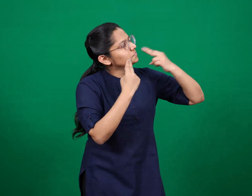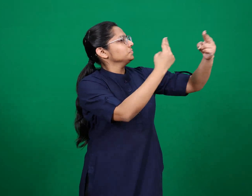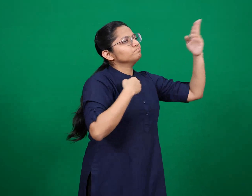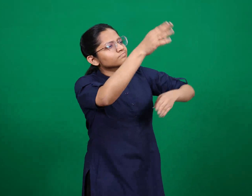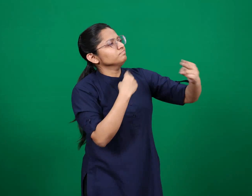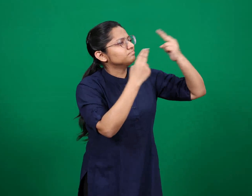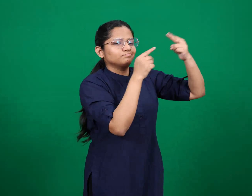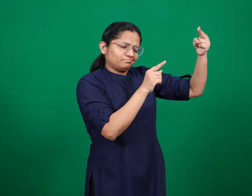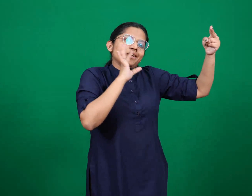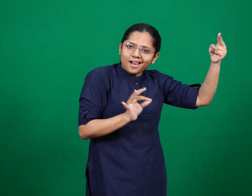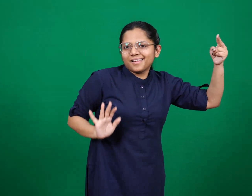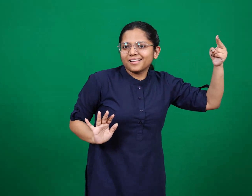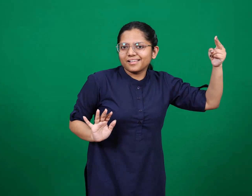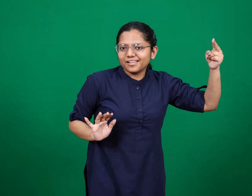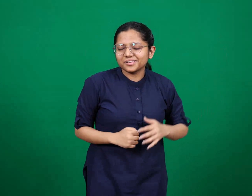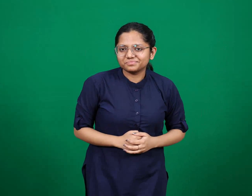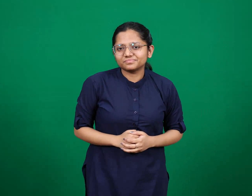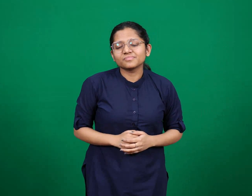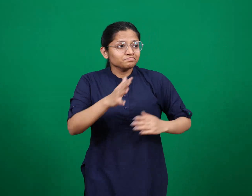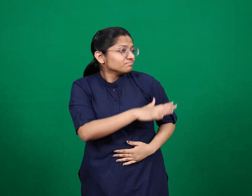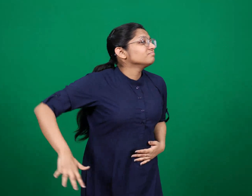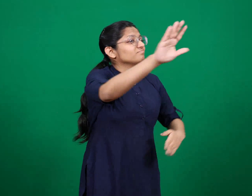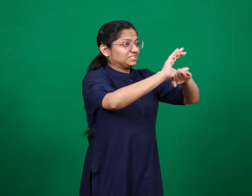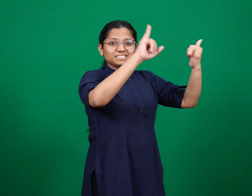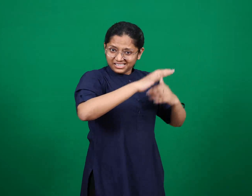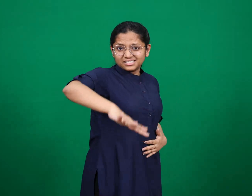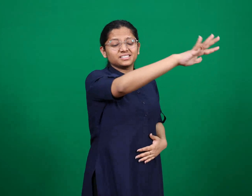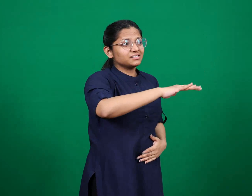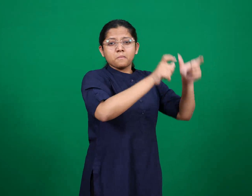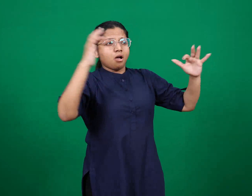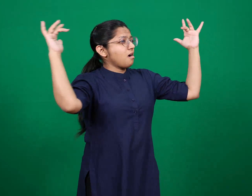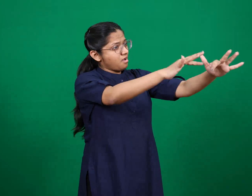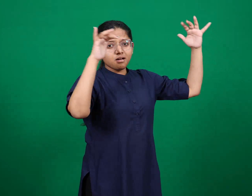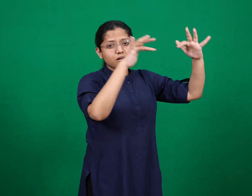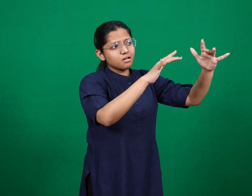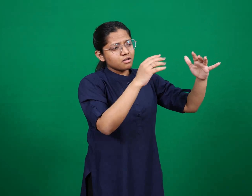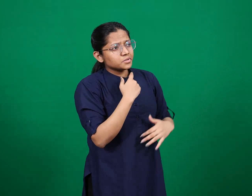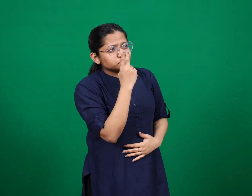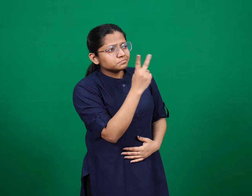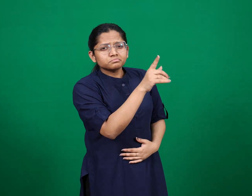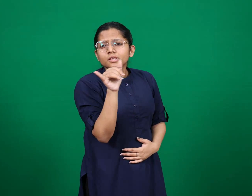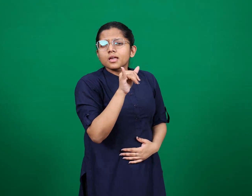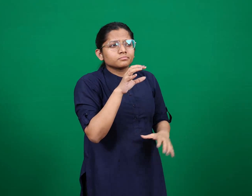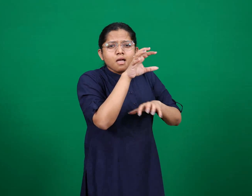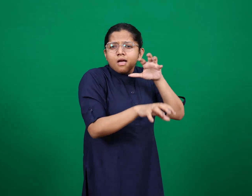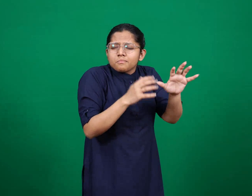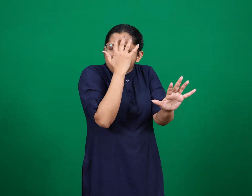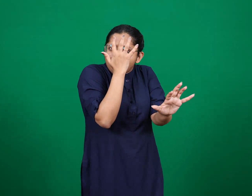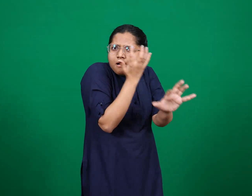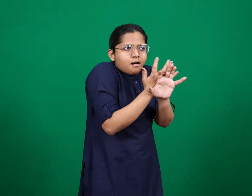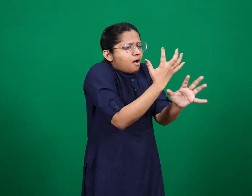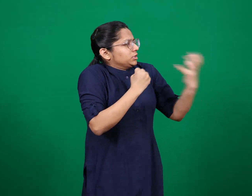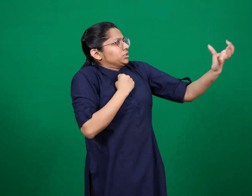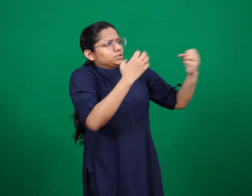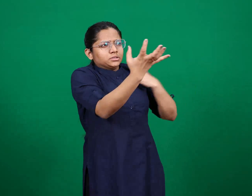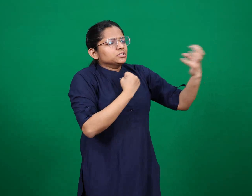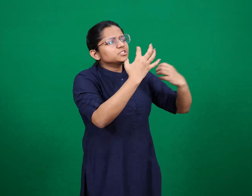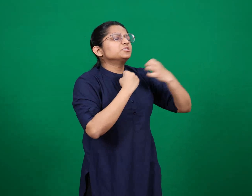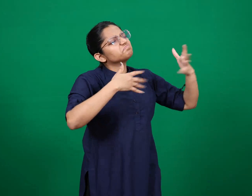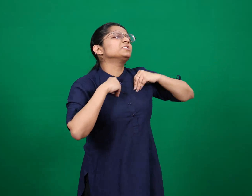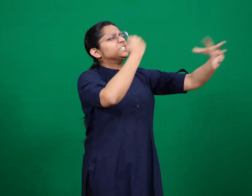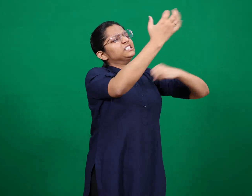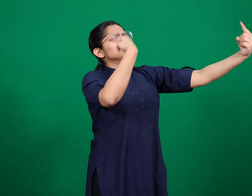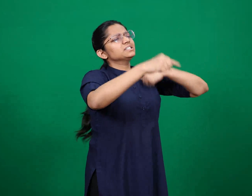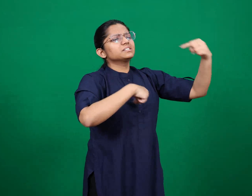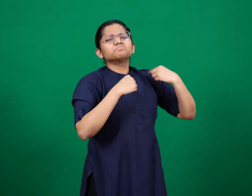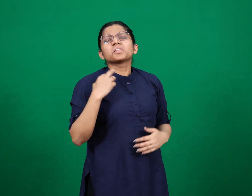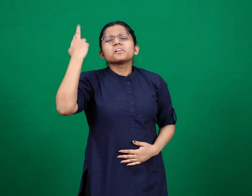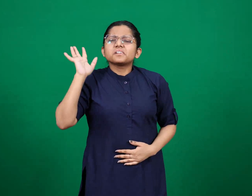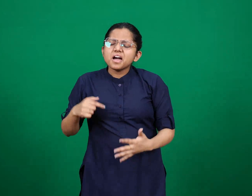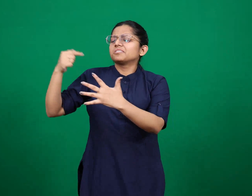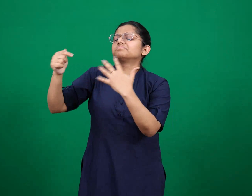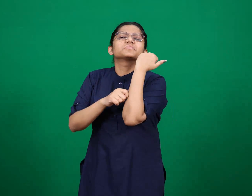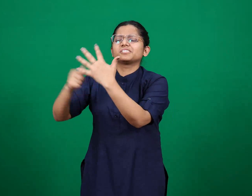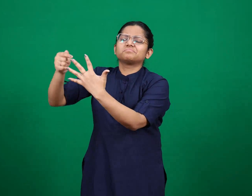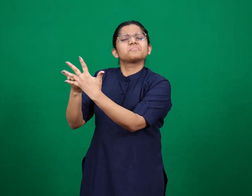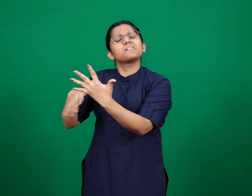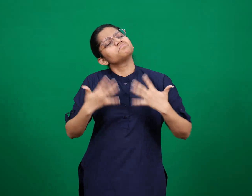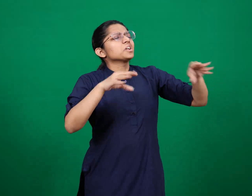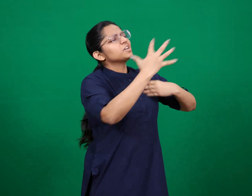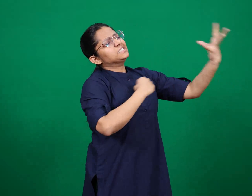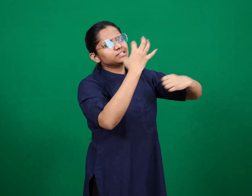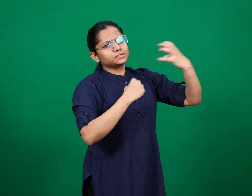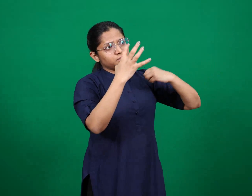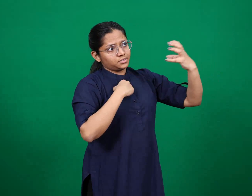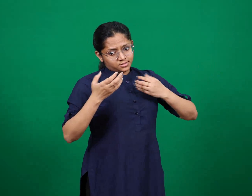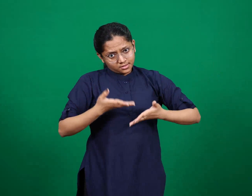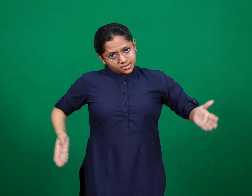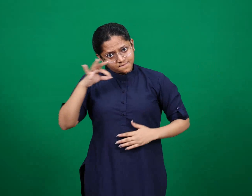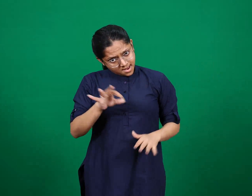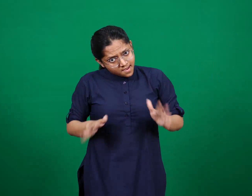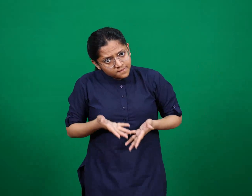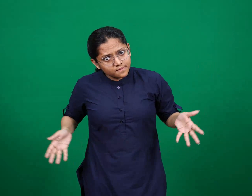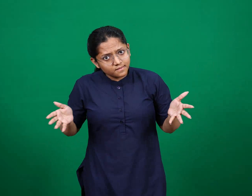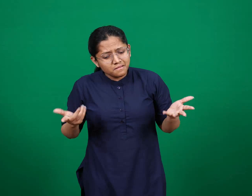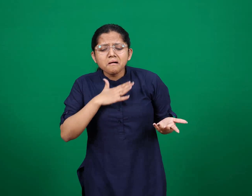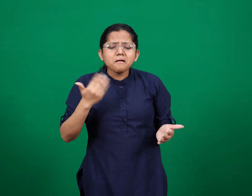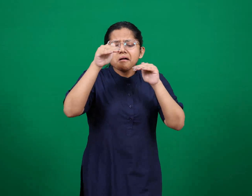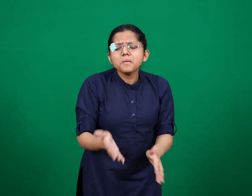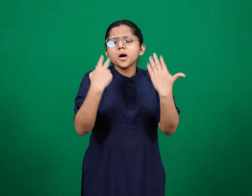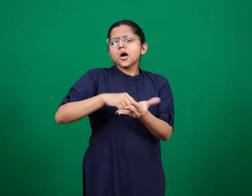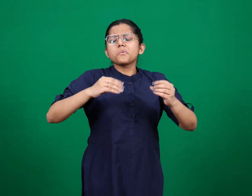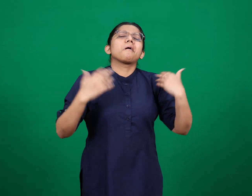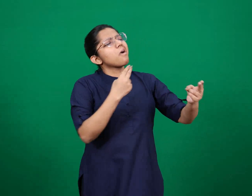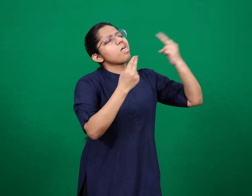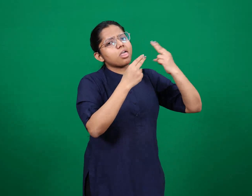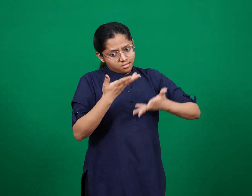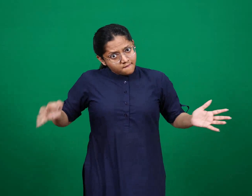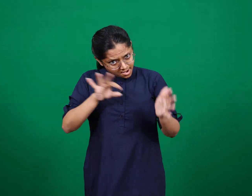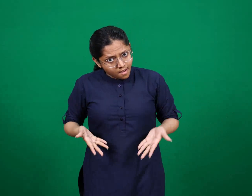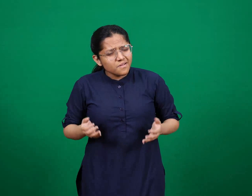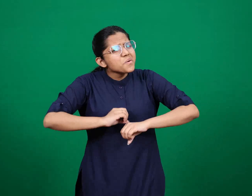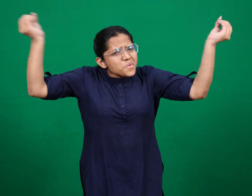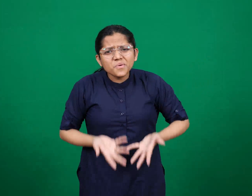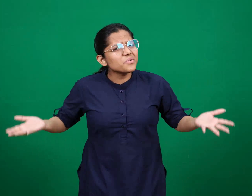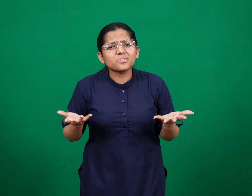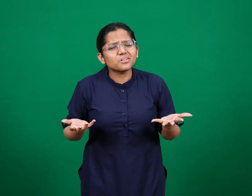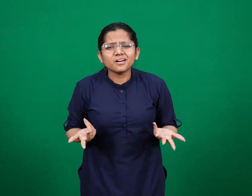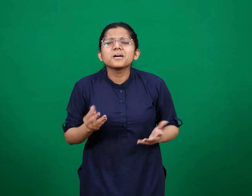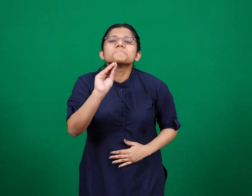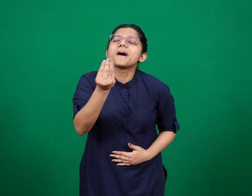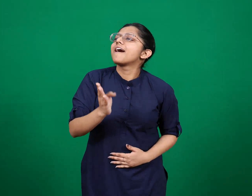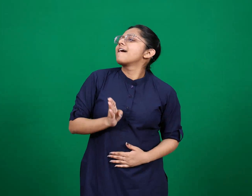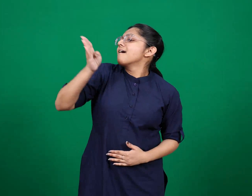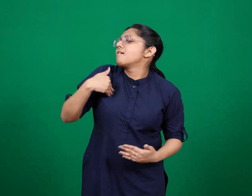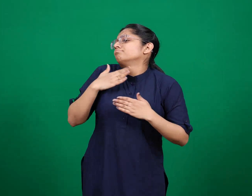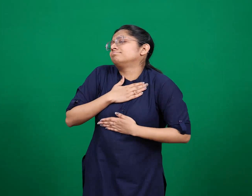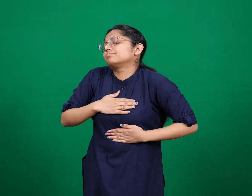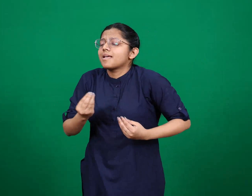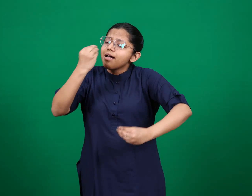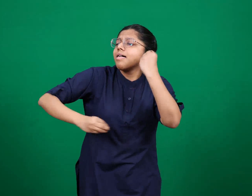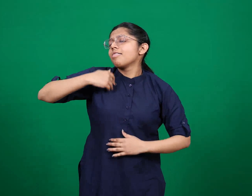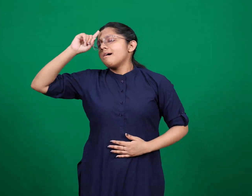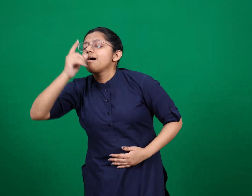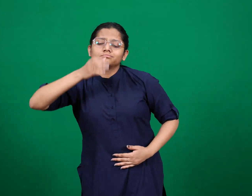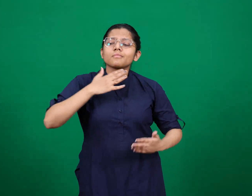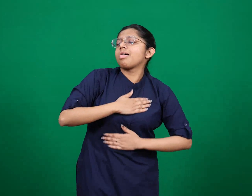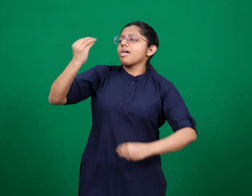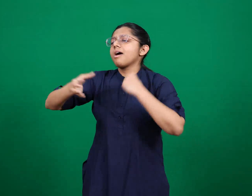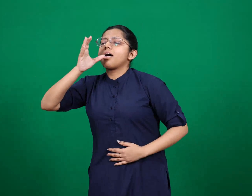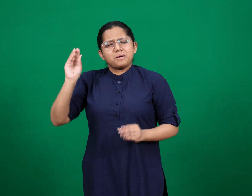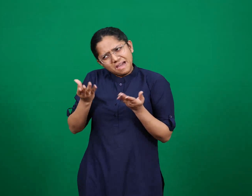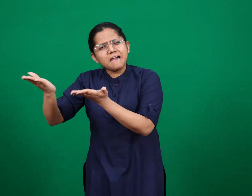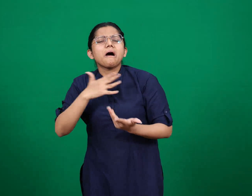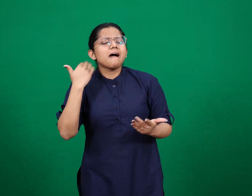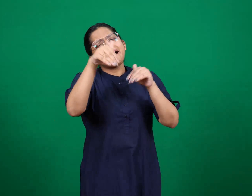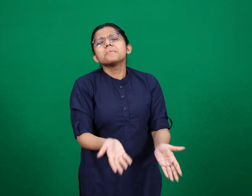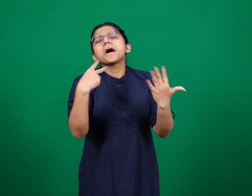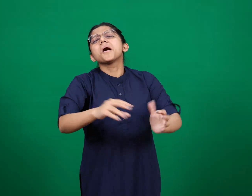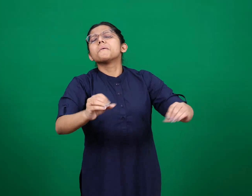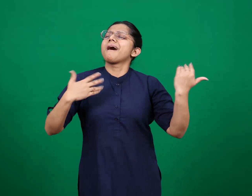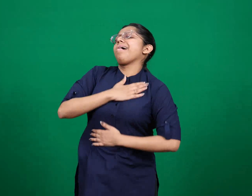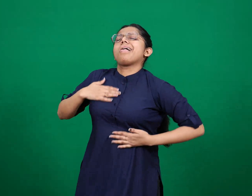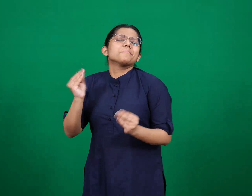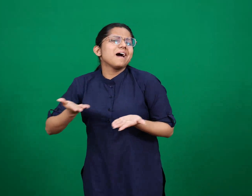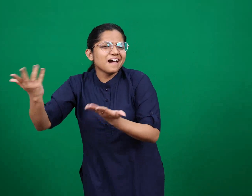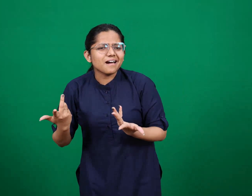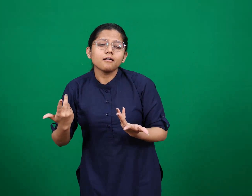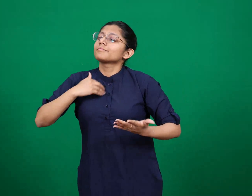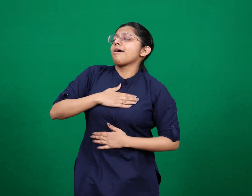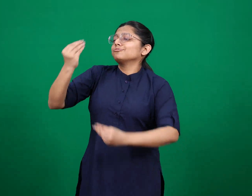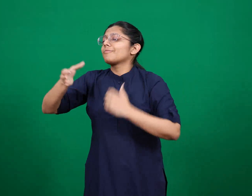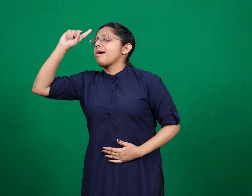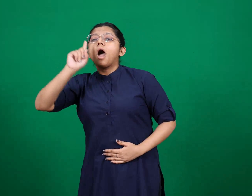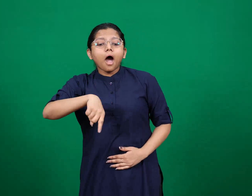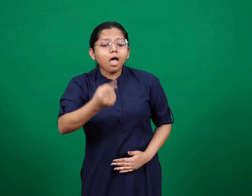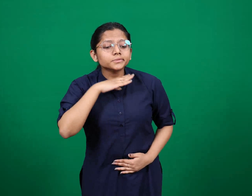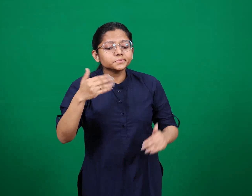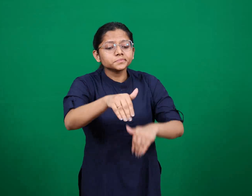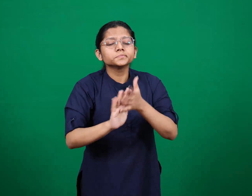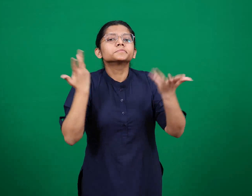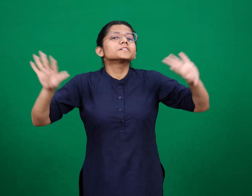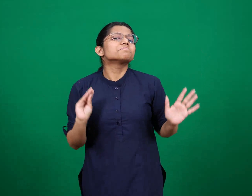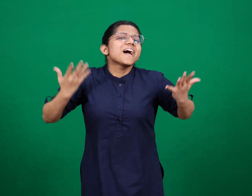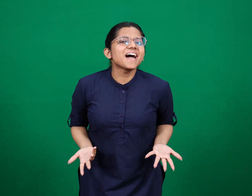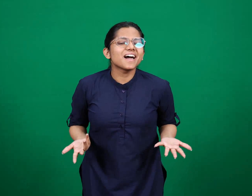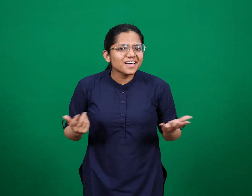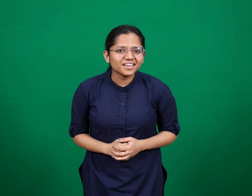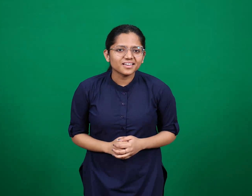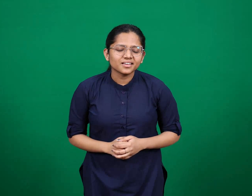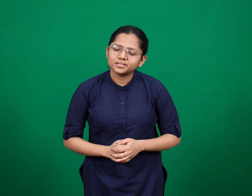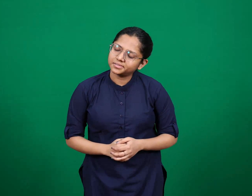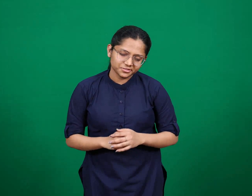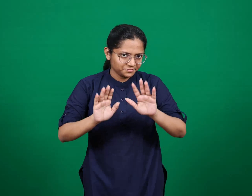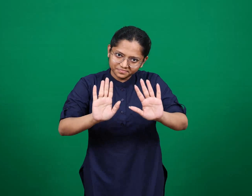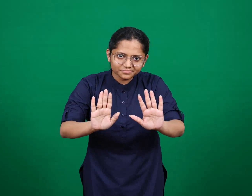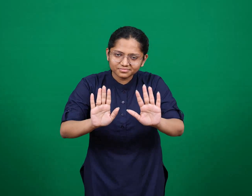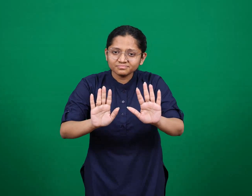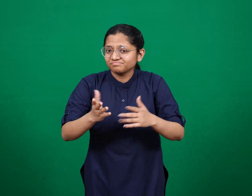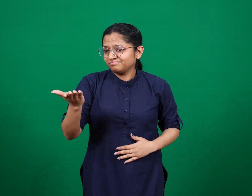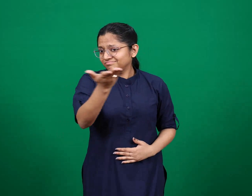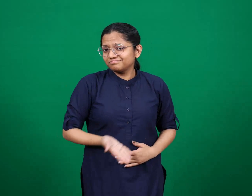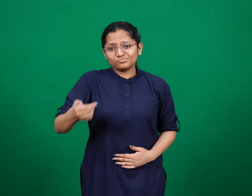If I fought wild beasts in Ephesus for human motives, what did I gain? If the dead are not raised, "Let us eat and drink, for tomorrow we die."